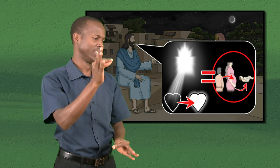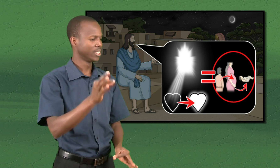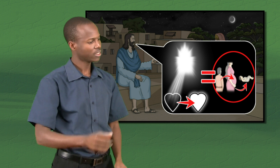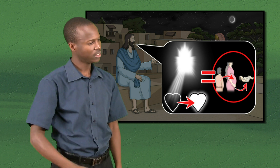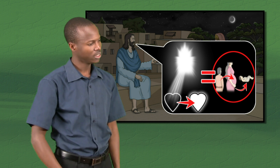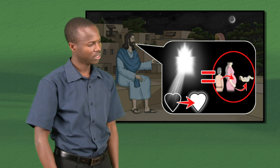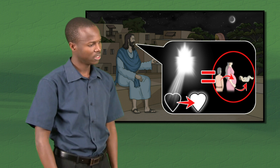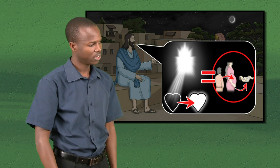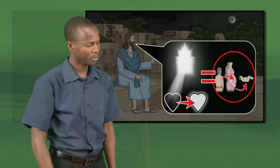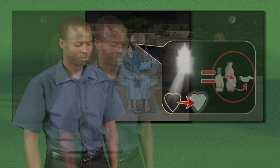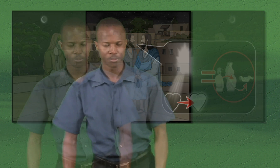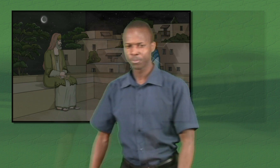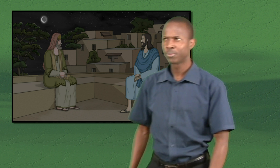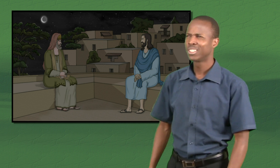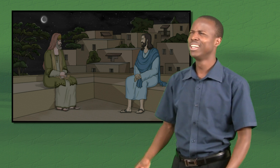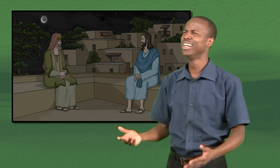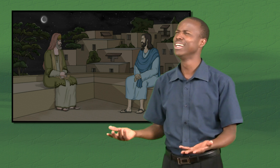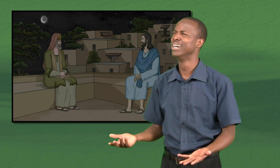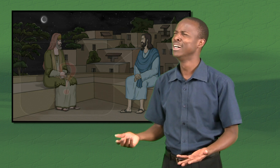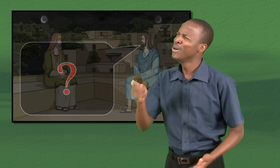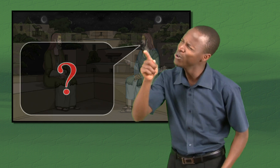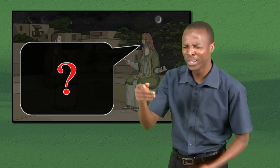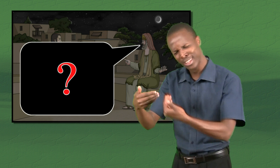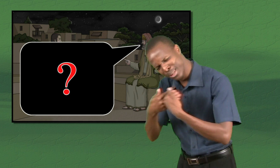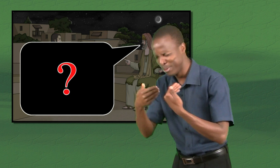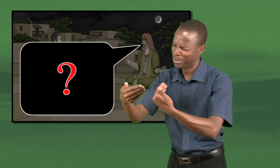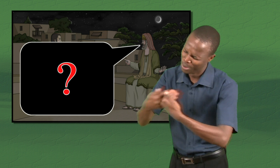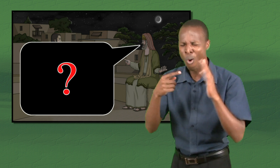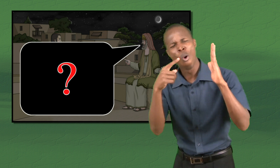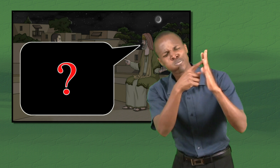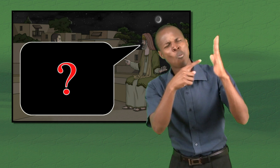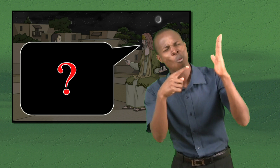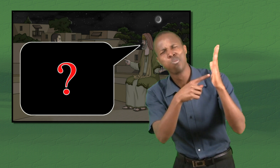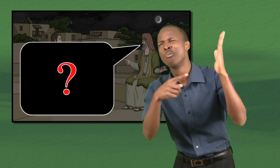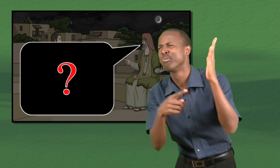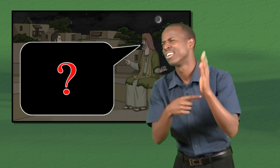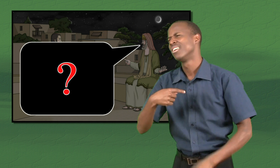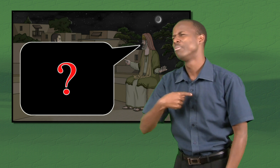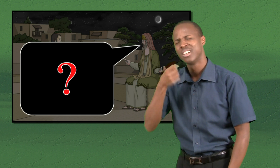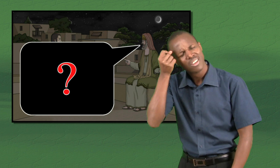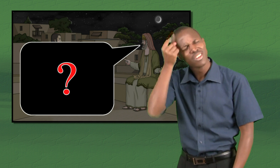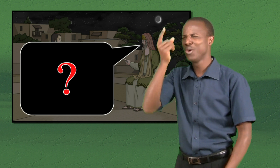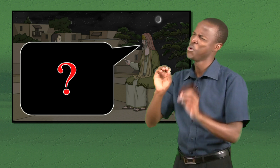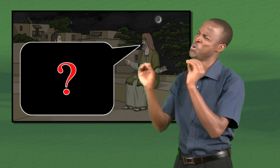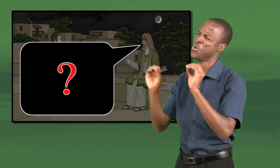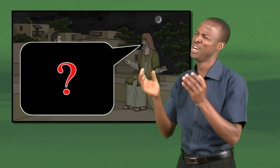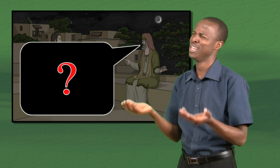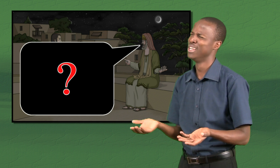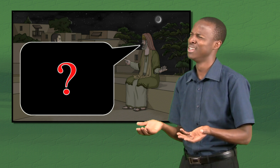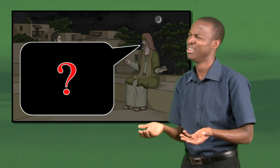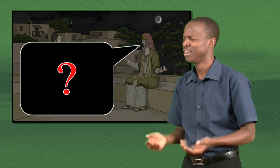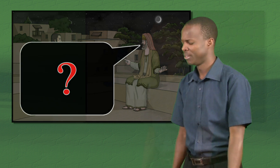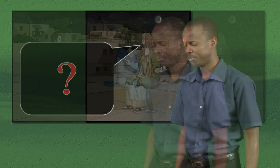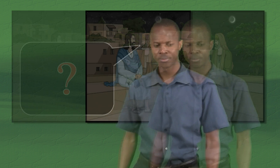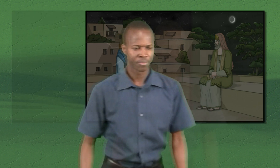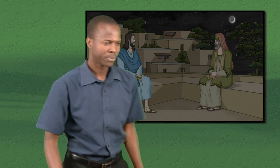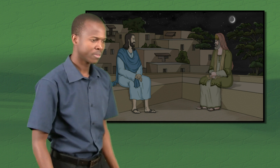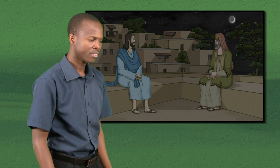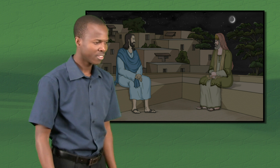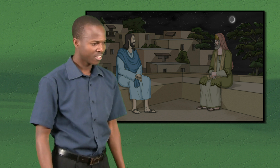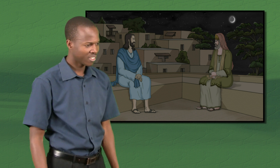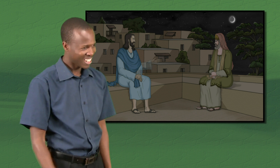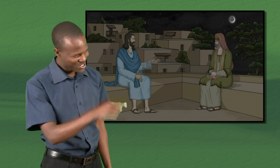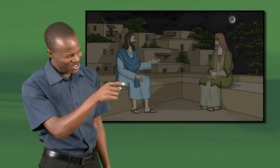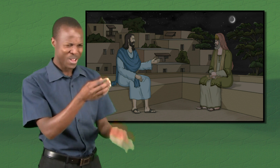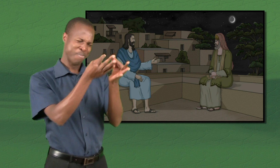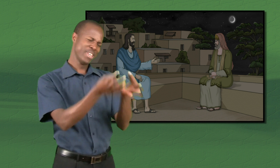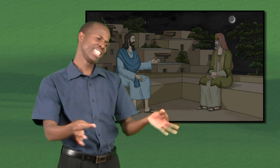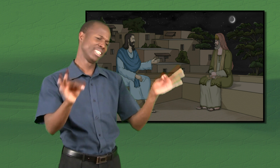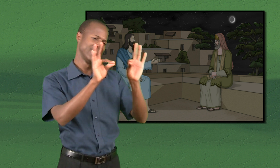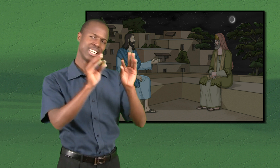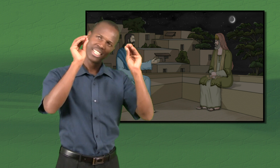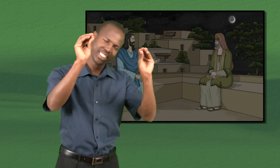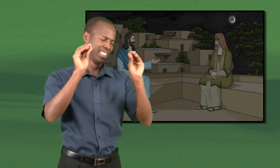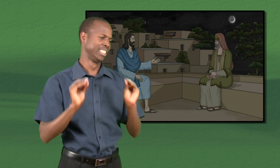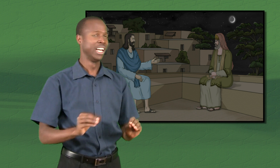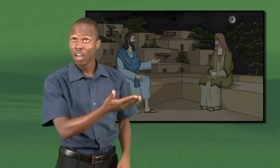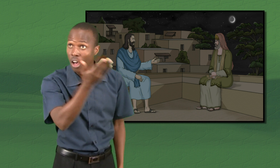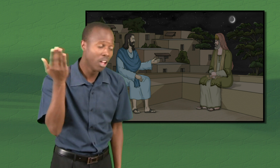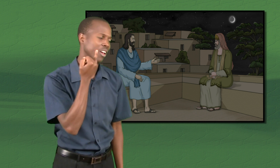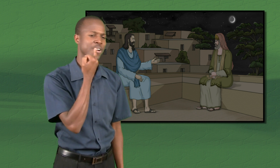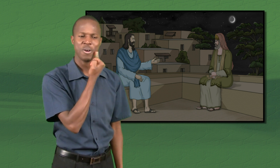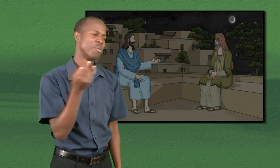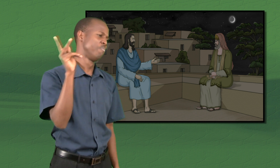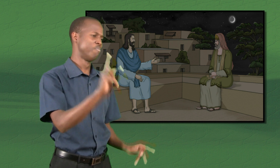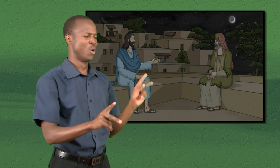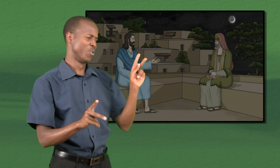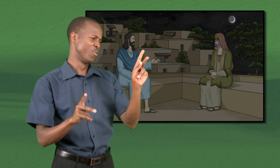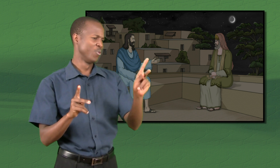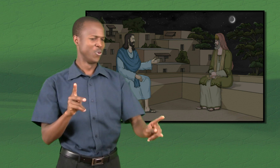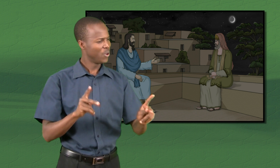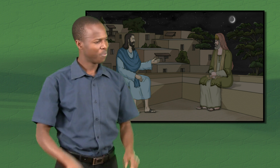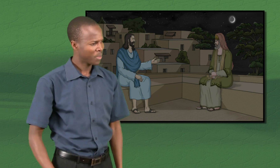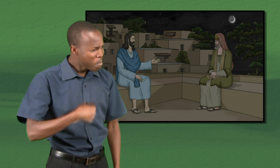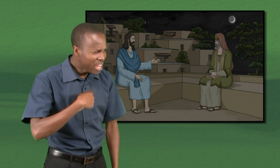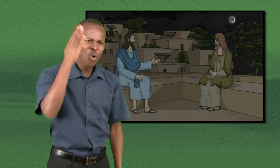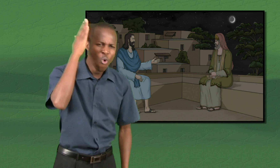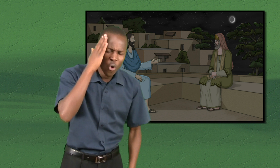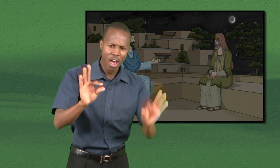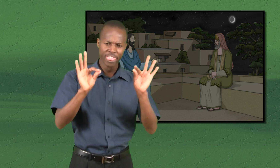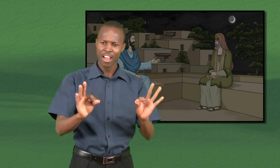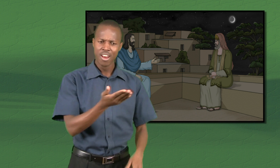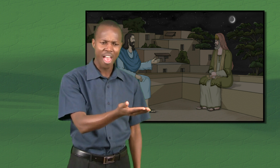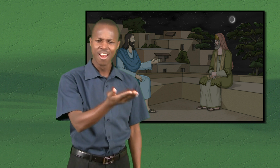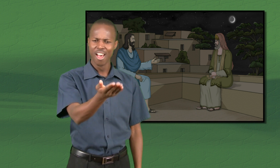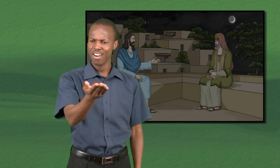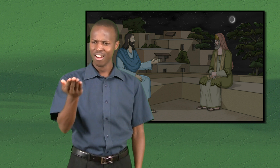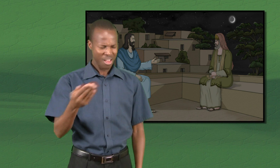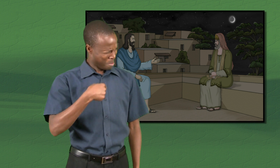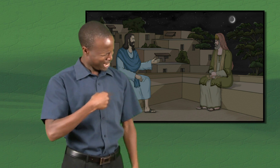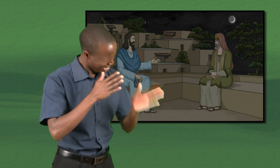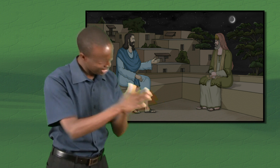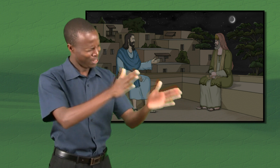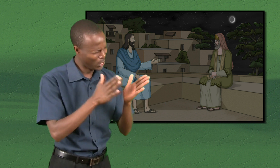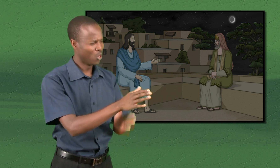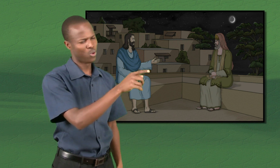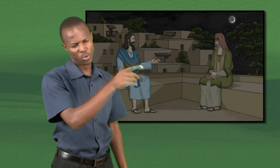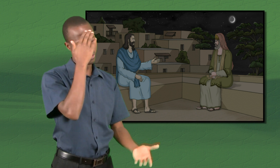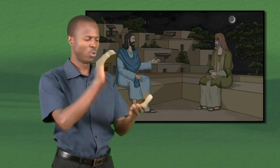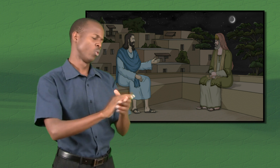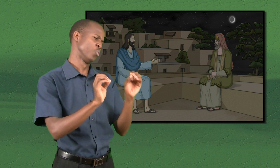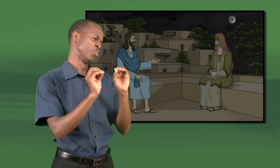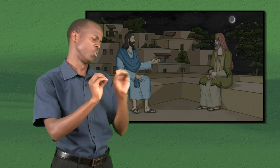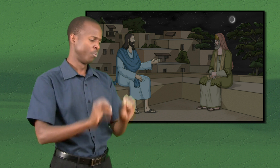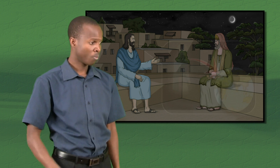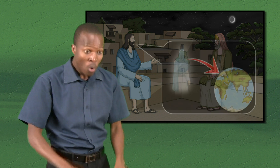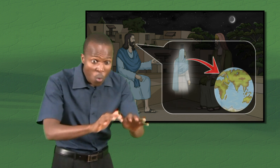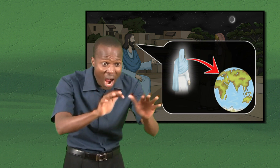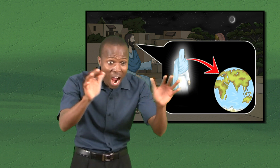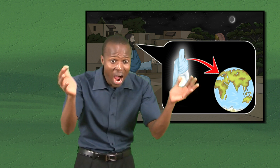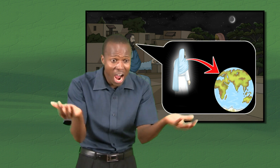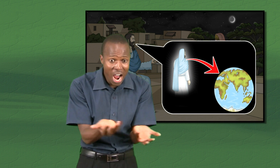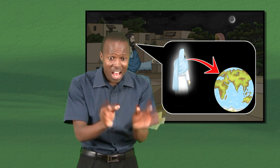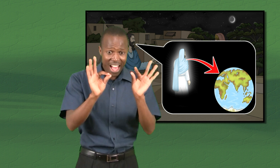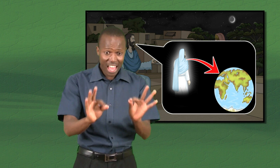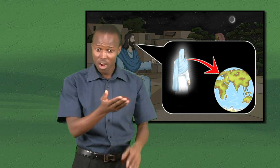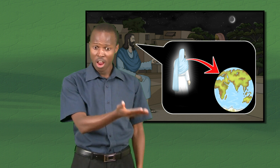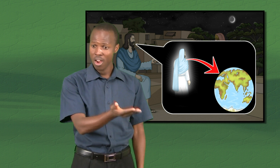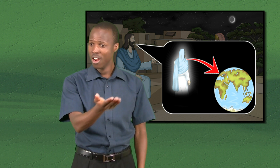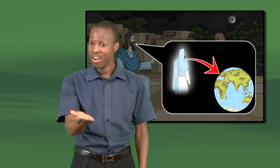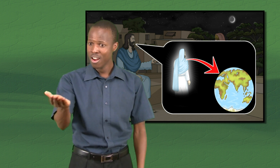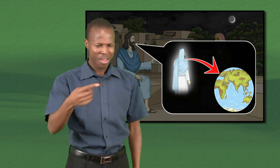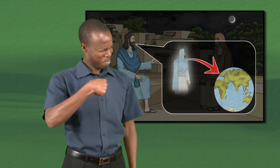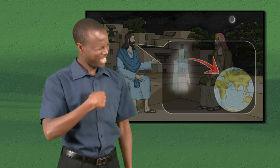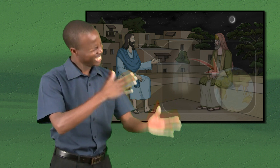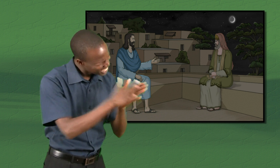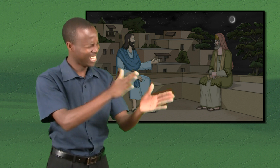“How can this be?” Nicodemus asked. “You are Israel’s teacher,” said Jesus, “and you do not understand these things? Truly, truly, I tell you, we speak of what we know, and we testify to what we have seen, and yet you people do not accept our testimony.